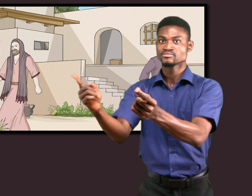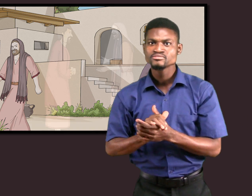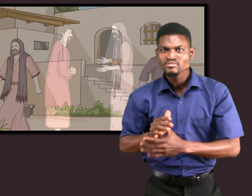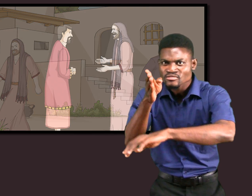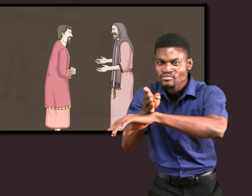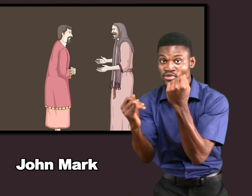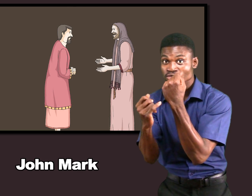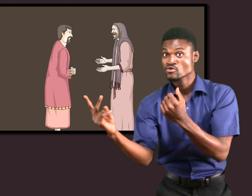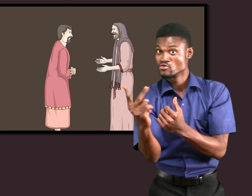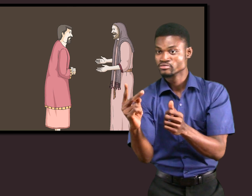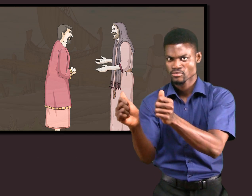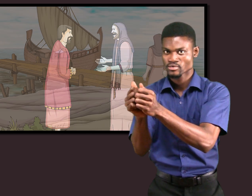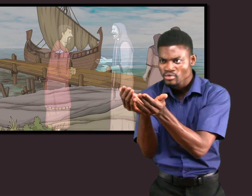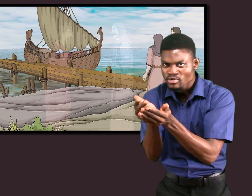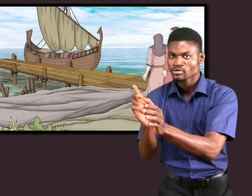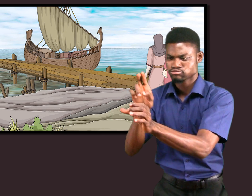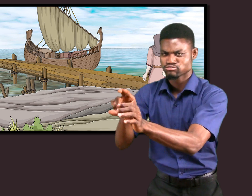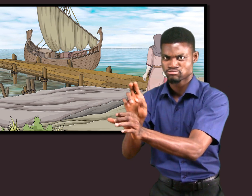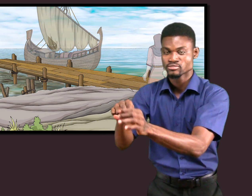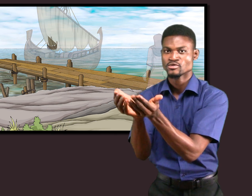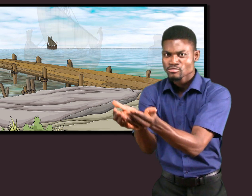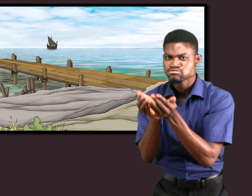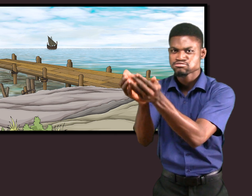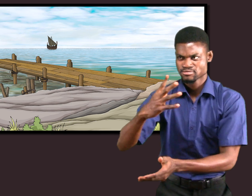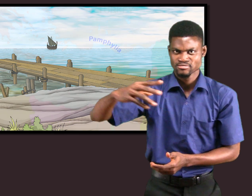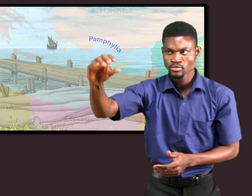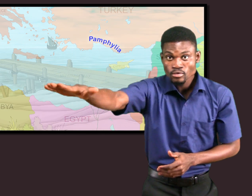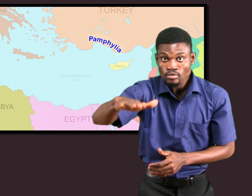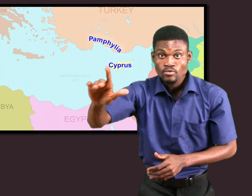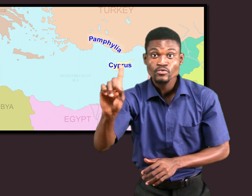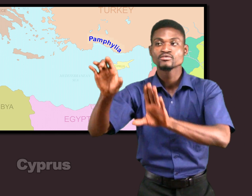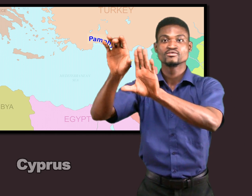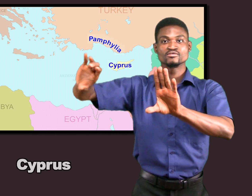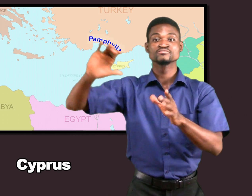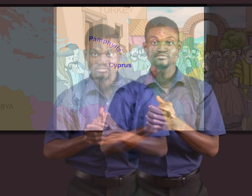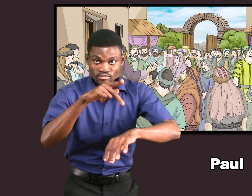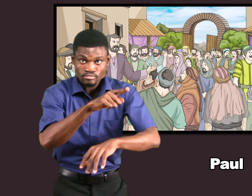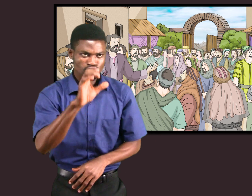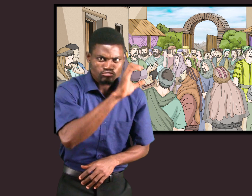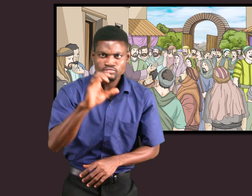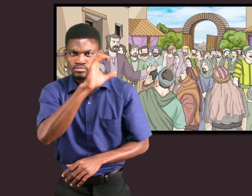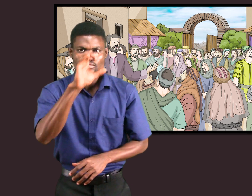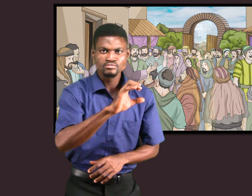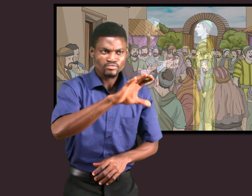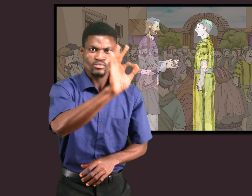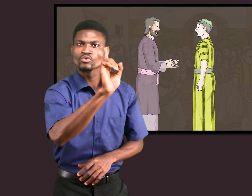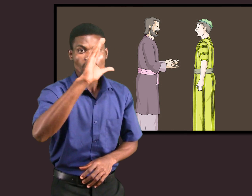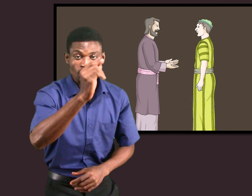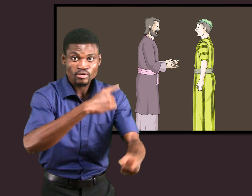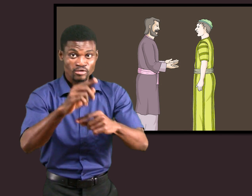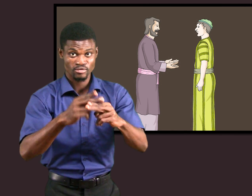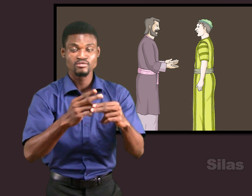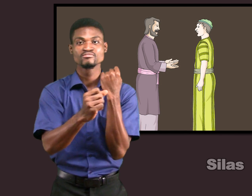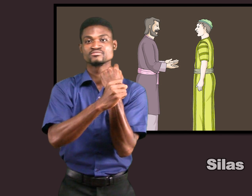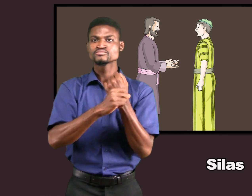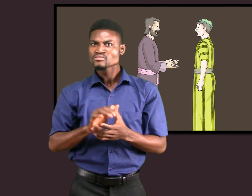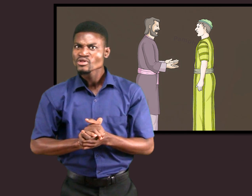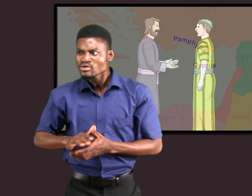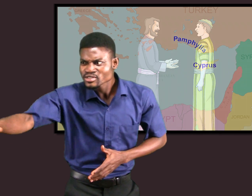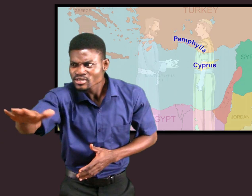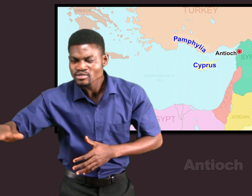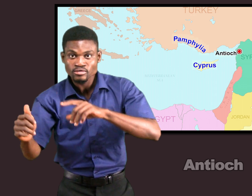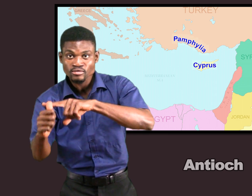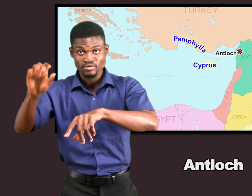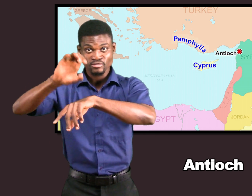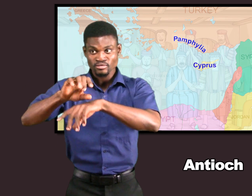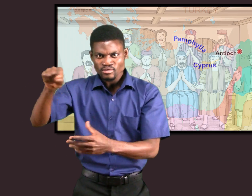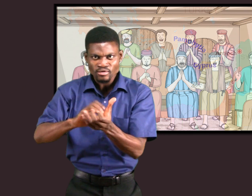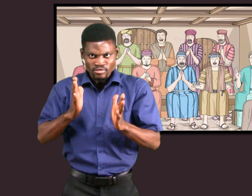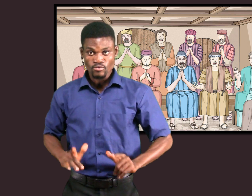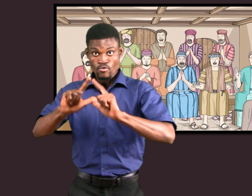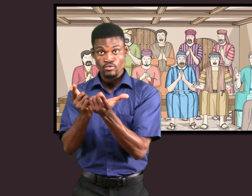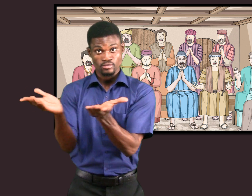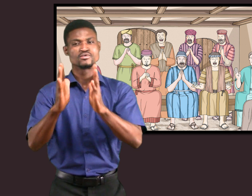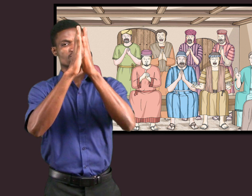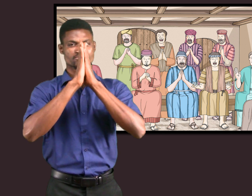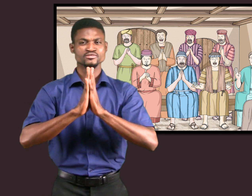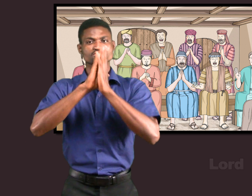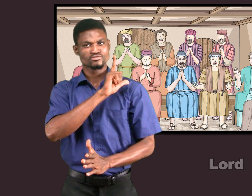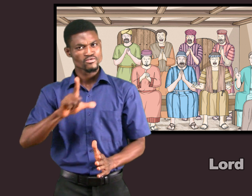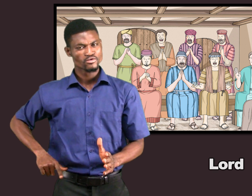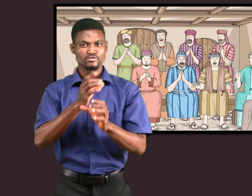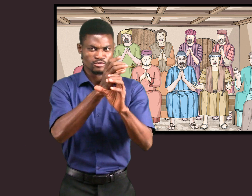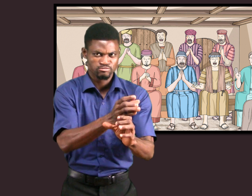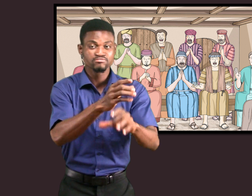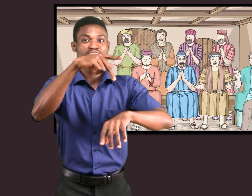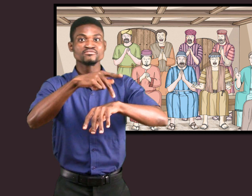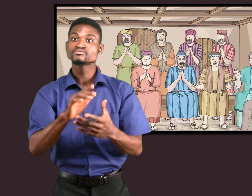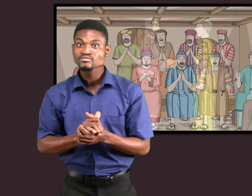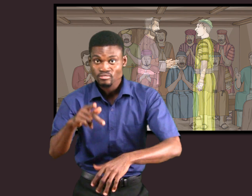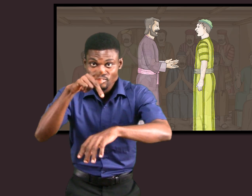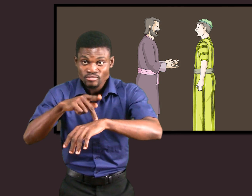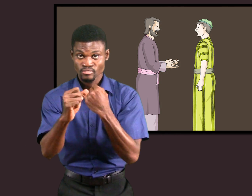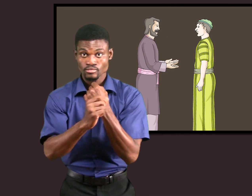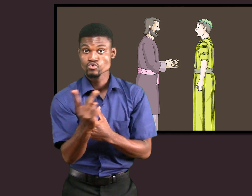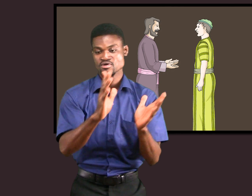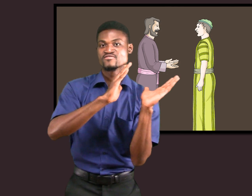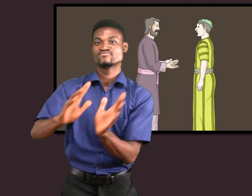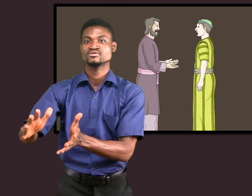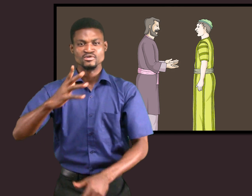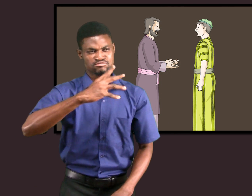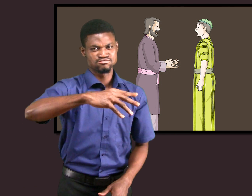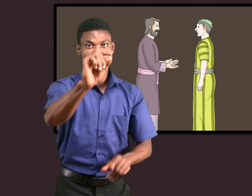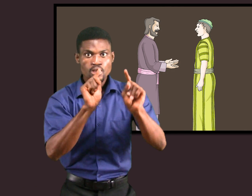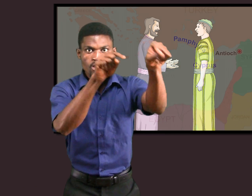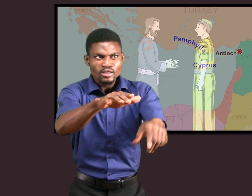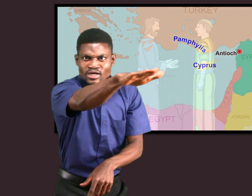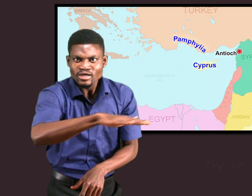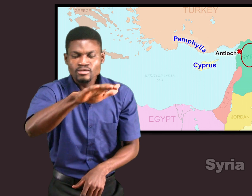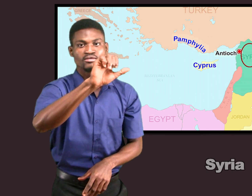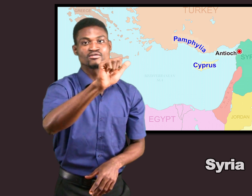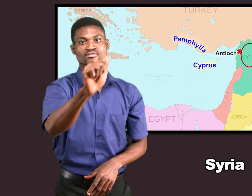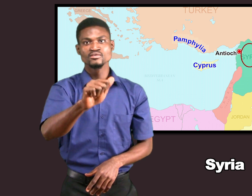Barnabas took Mark and sailed for Cyprus, but Paul chose Silas and left, commended by the brothers to the grace of the Lord.